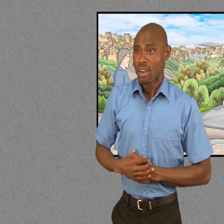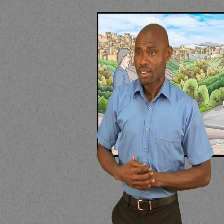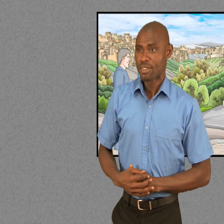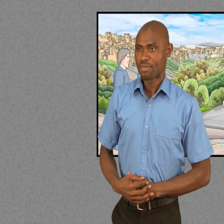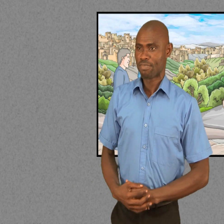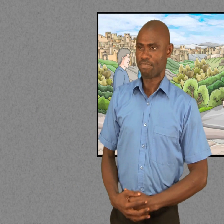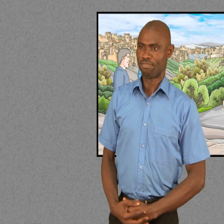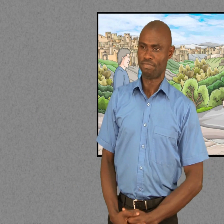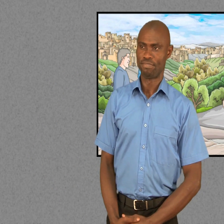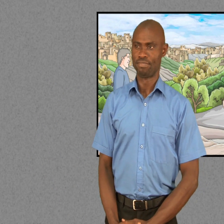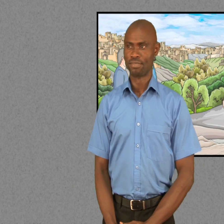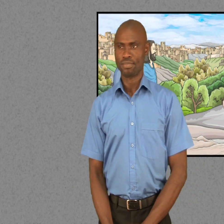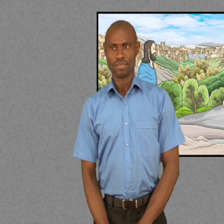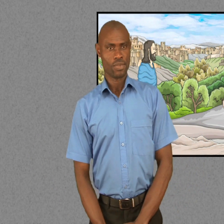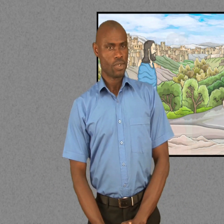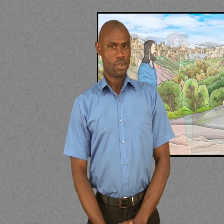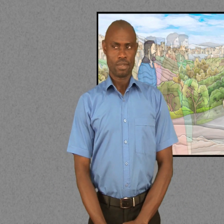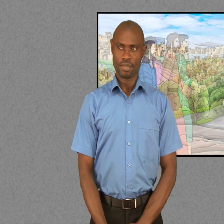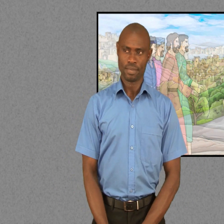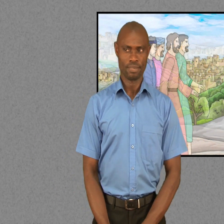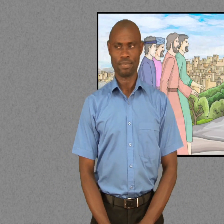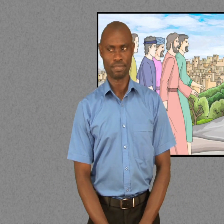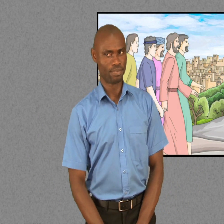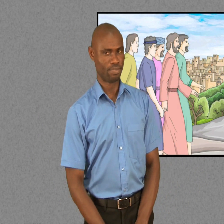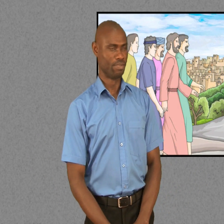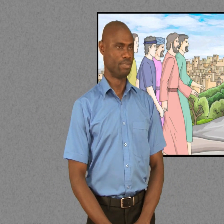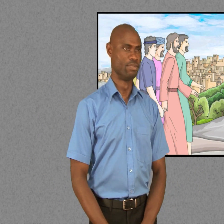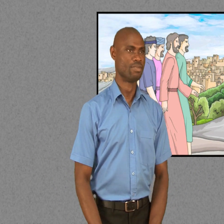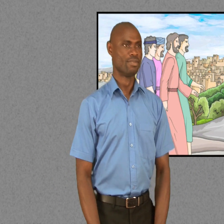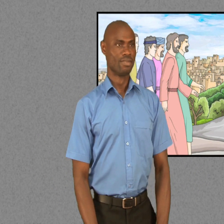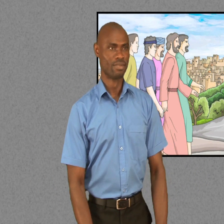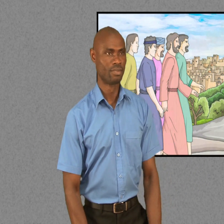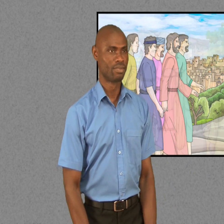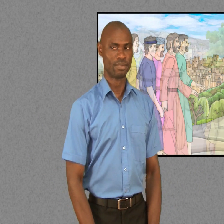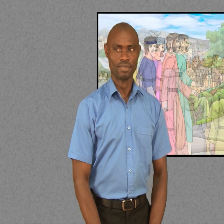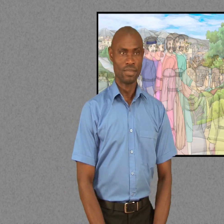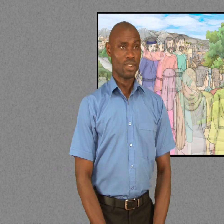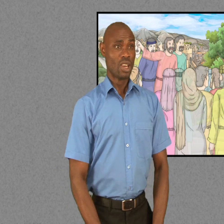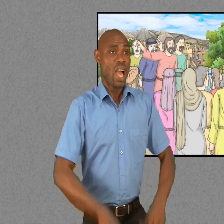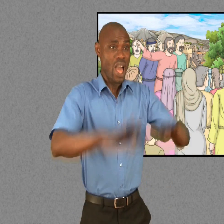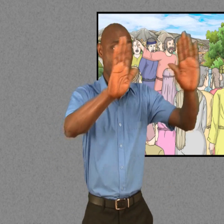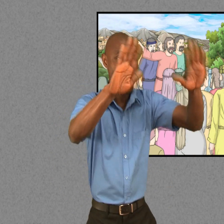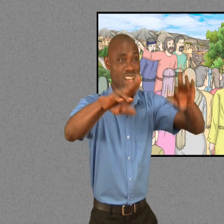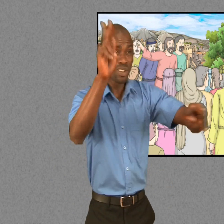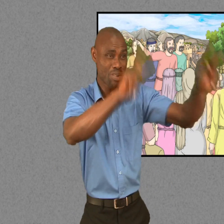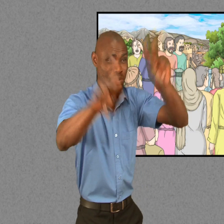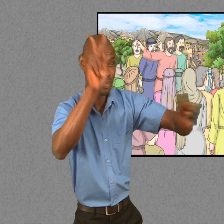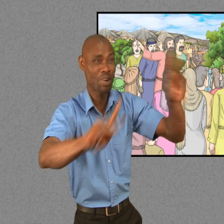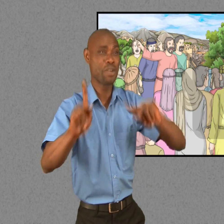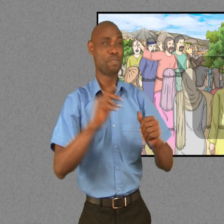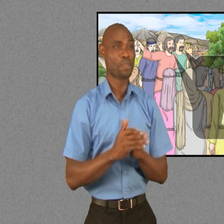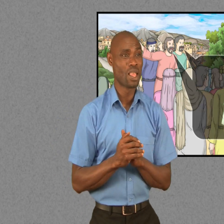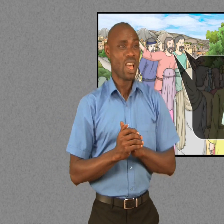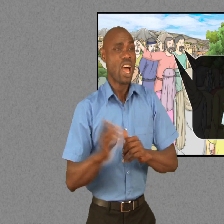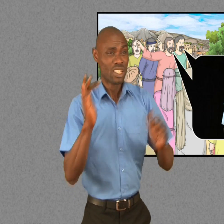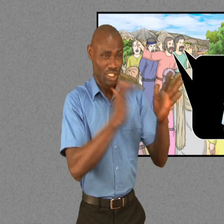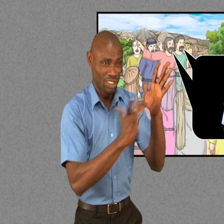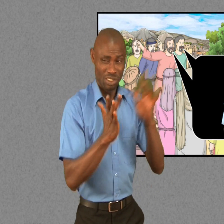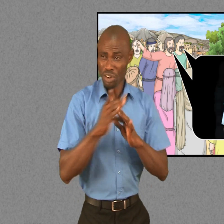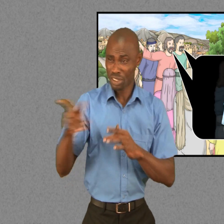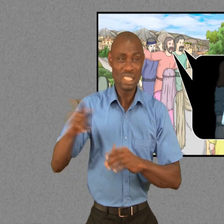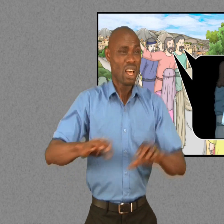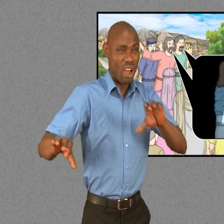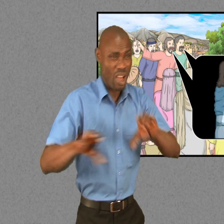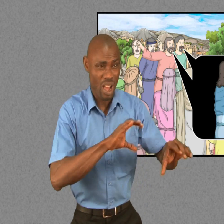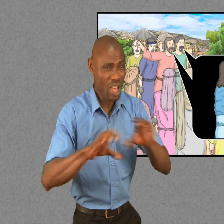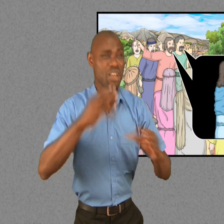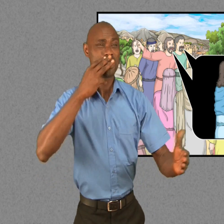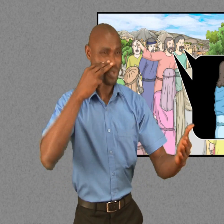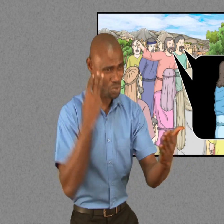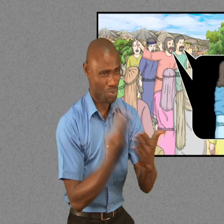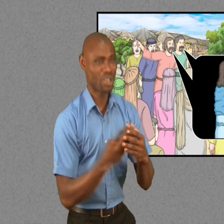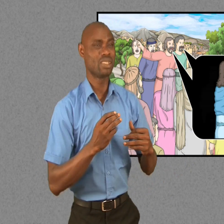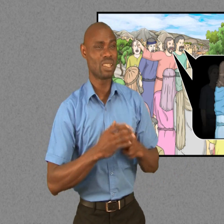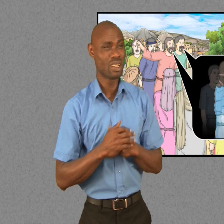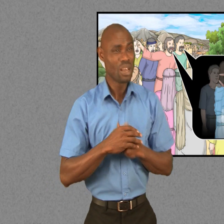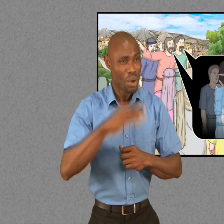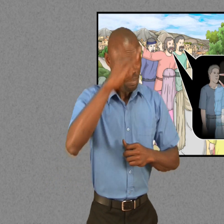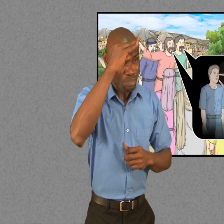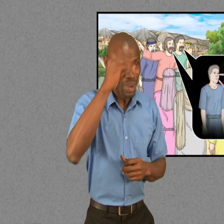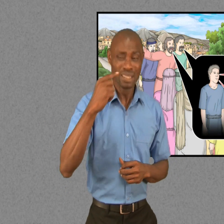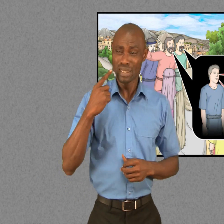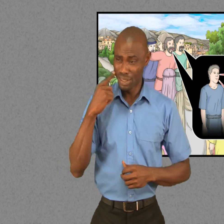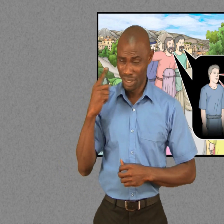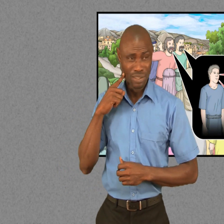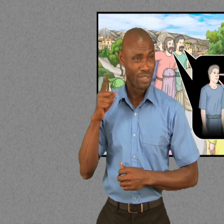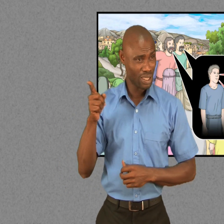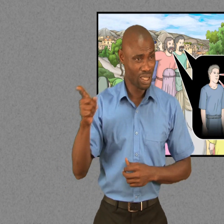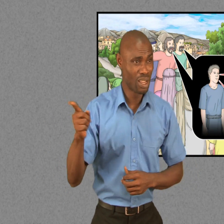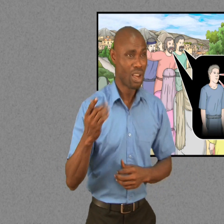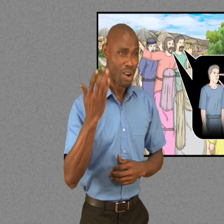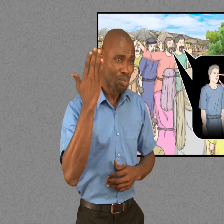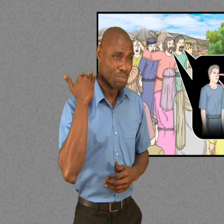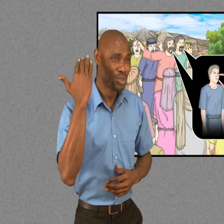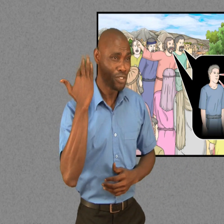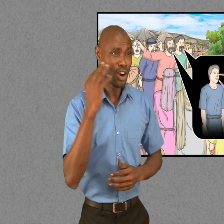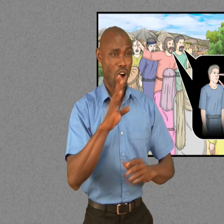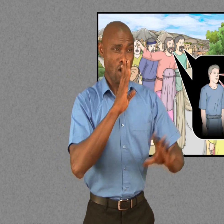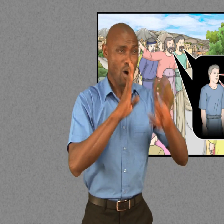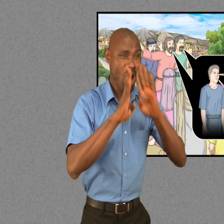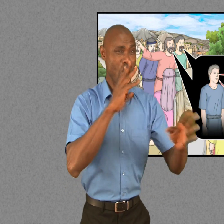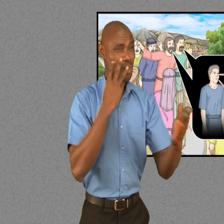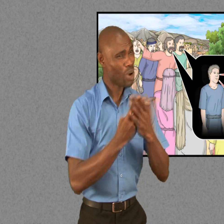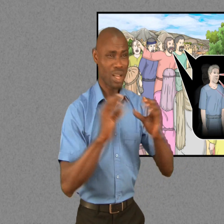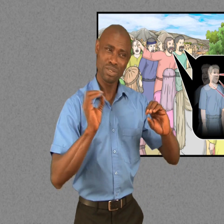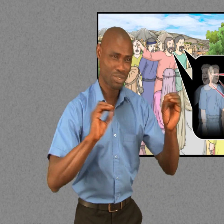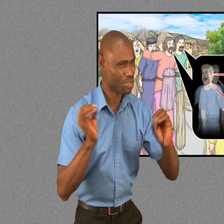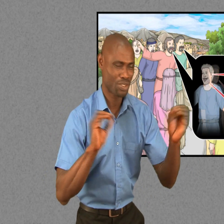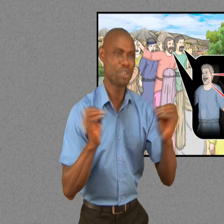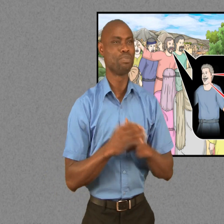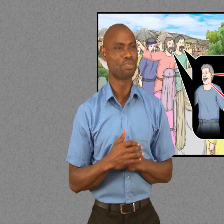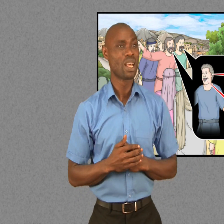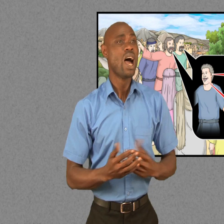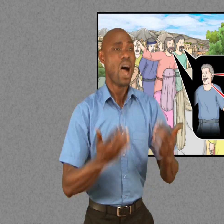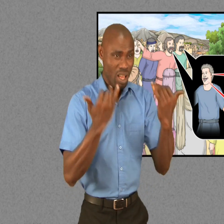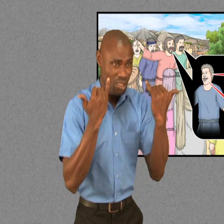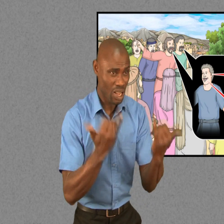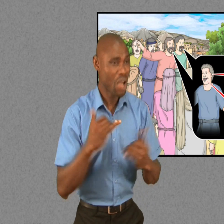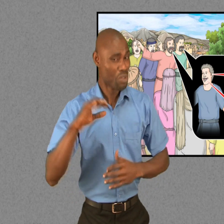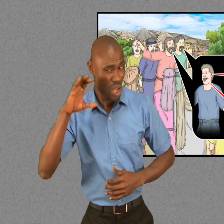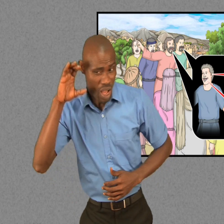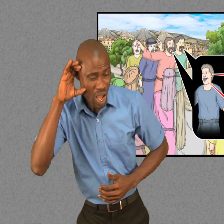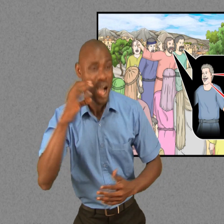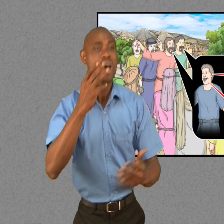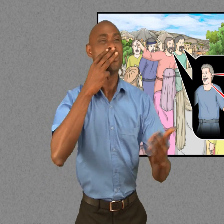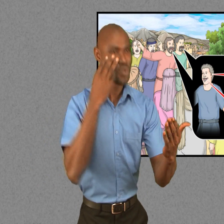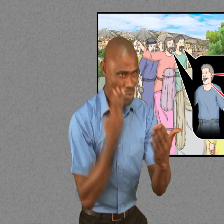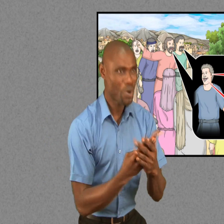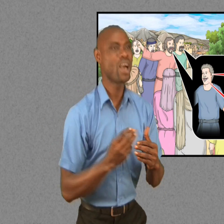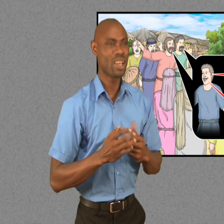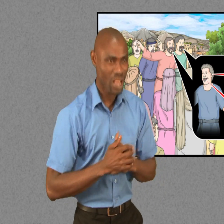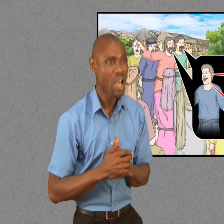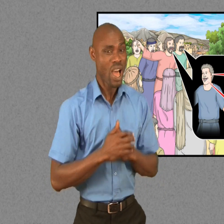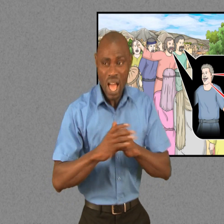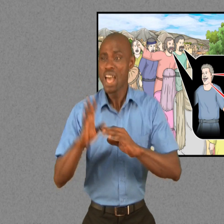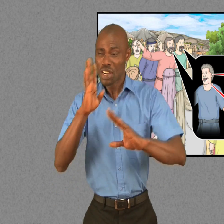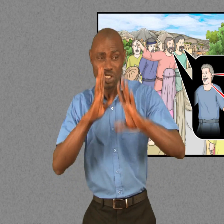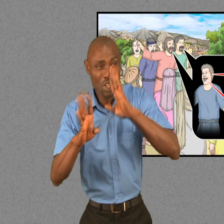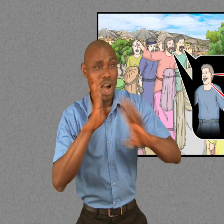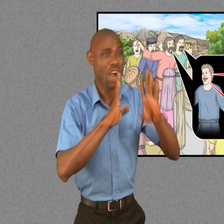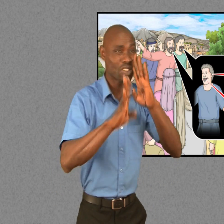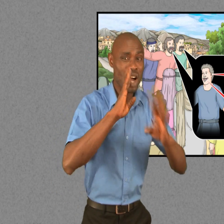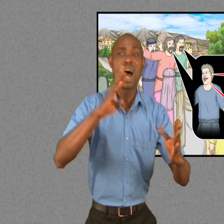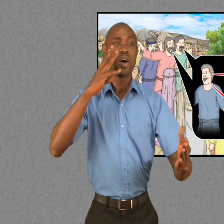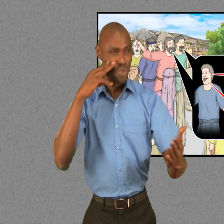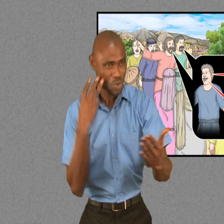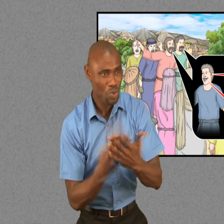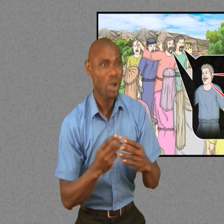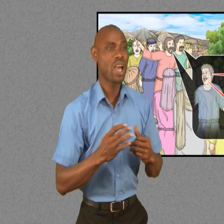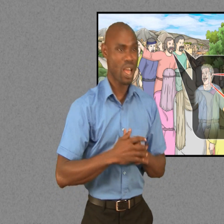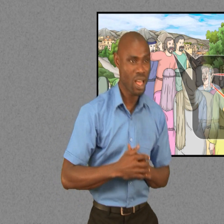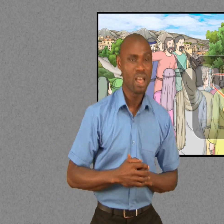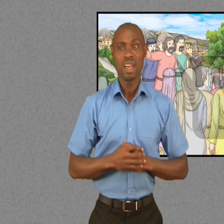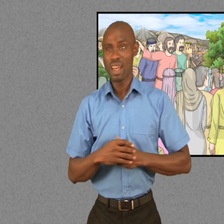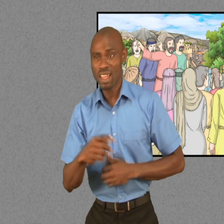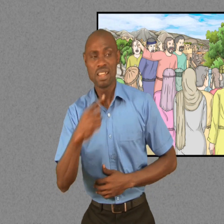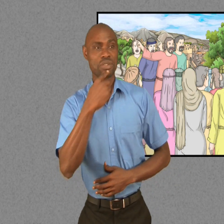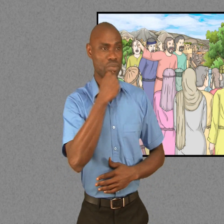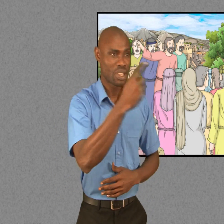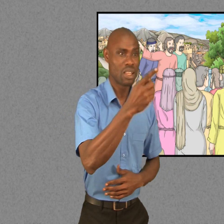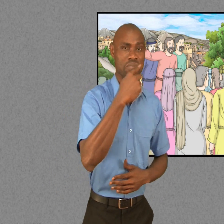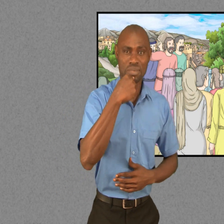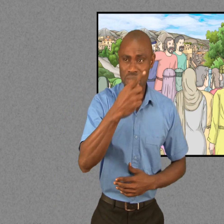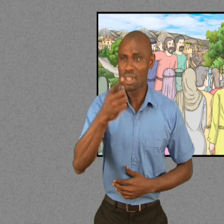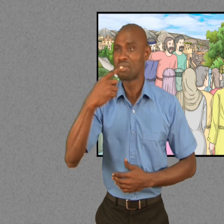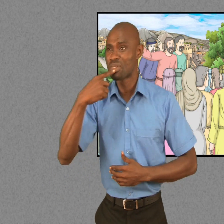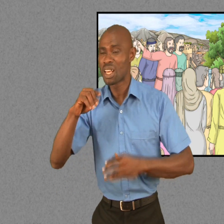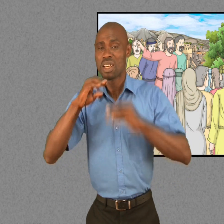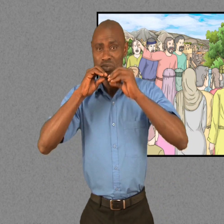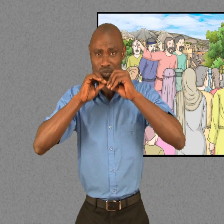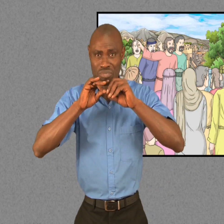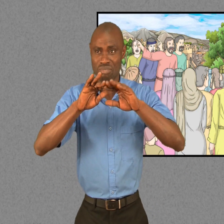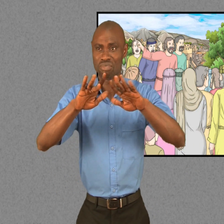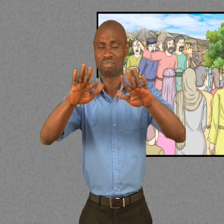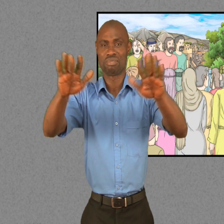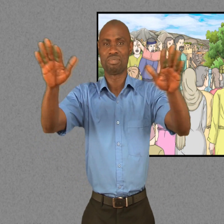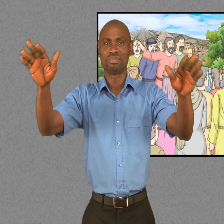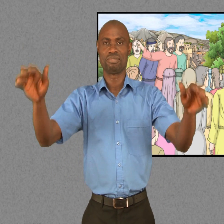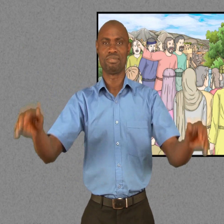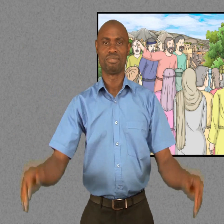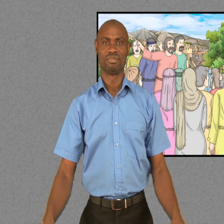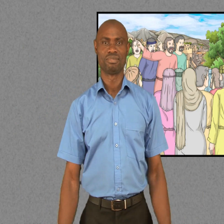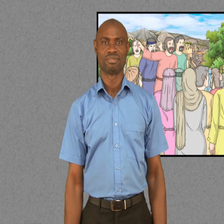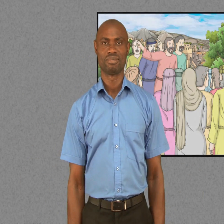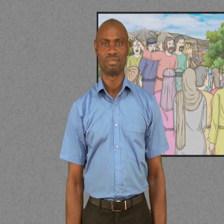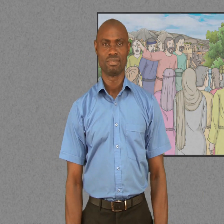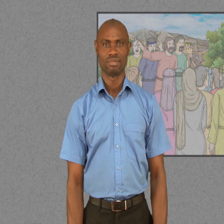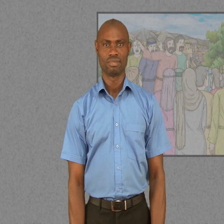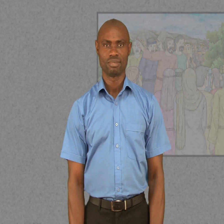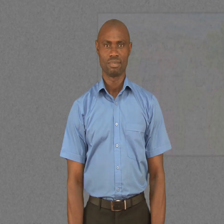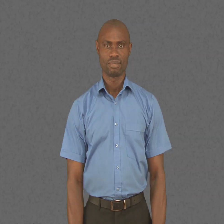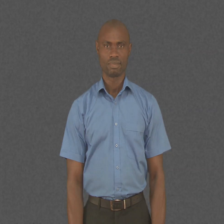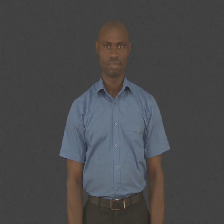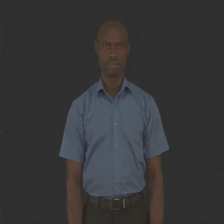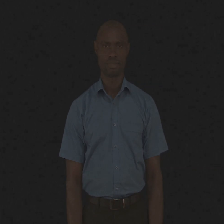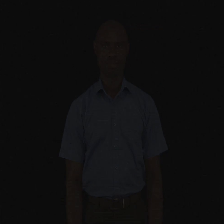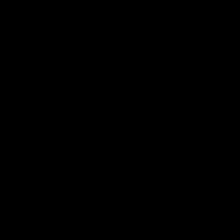But the more He ordered them, the more widely they proclaimed it. The people were utterly astonished and said, “He has done all things well! He makes even the deaf hear and the mute speak!”